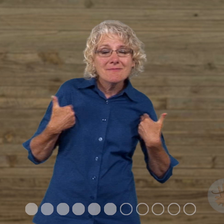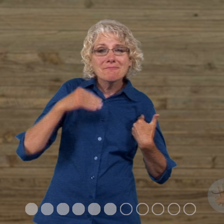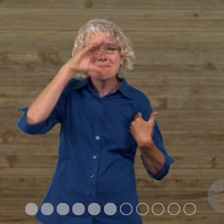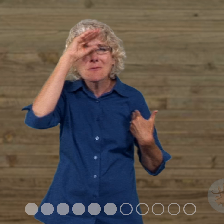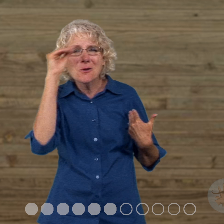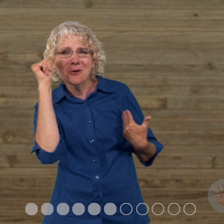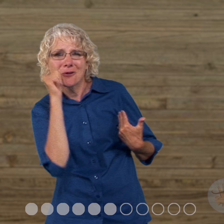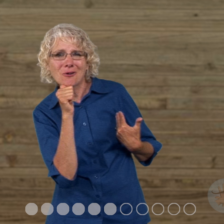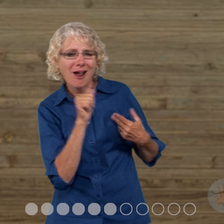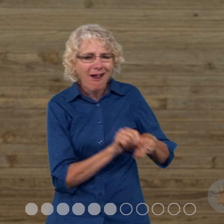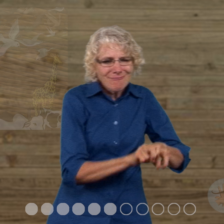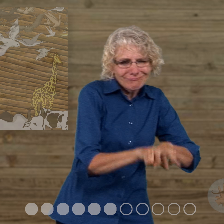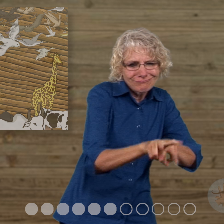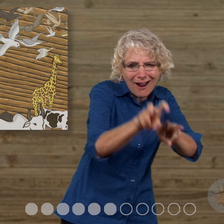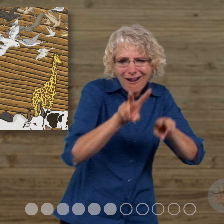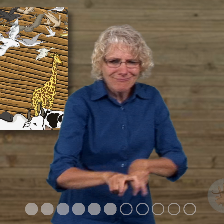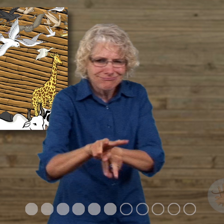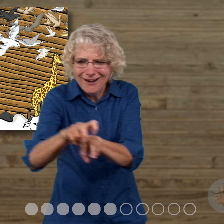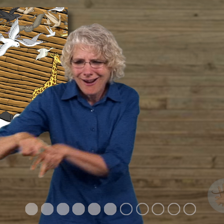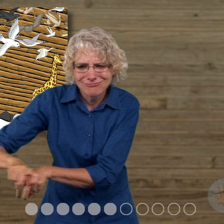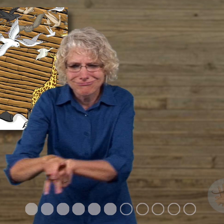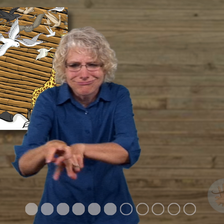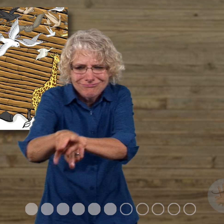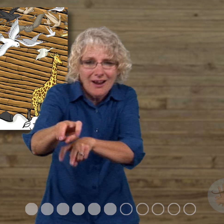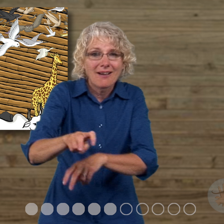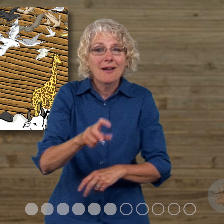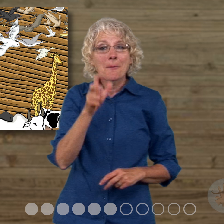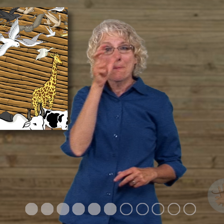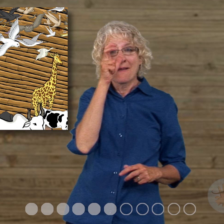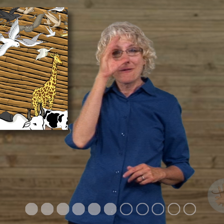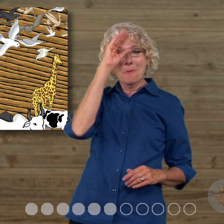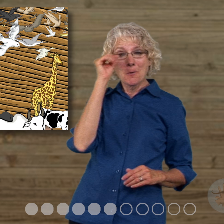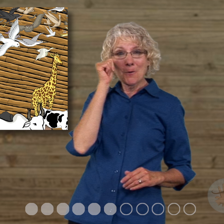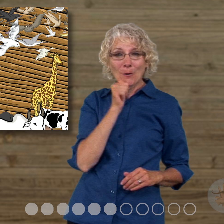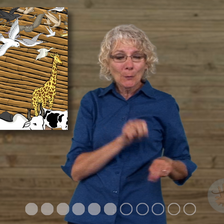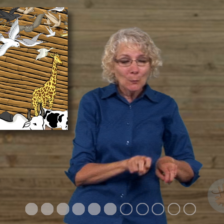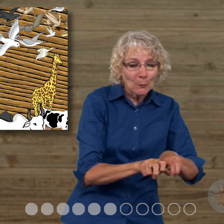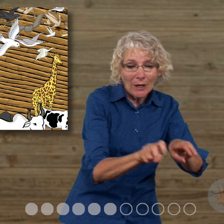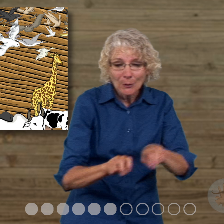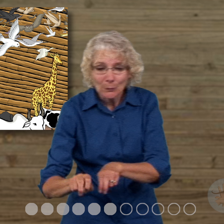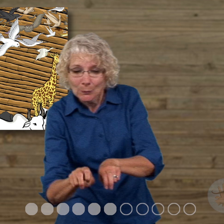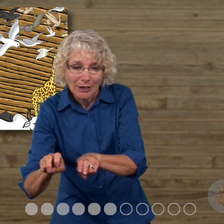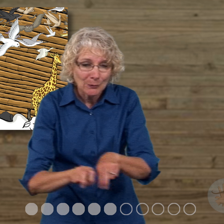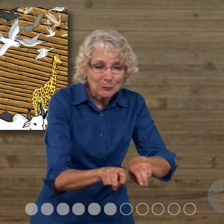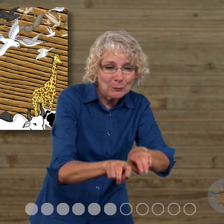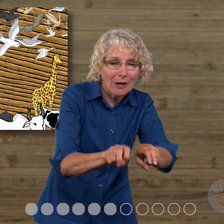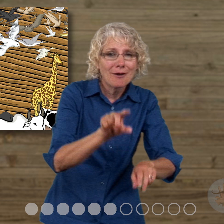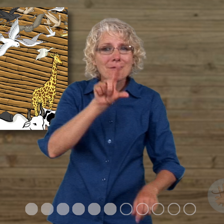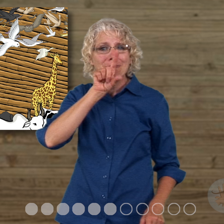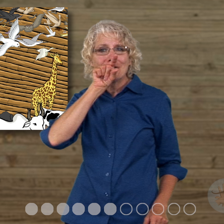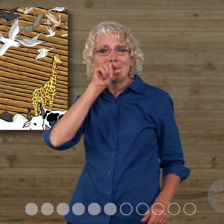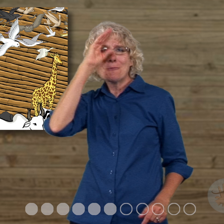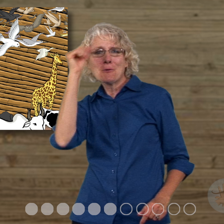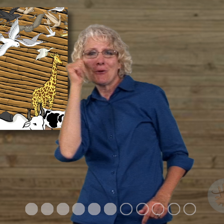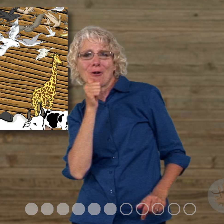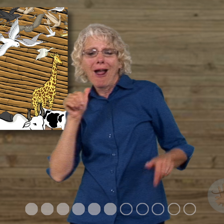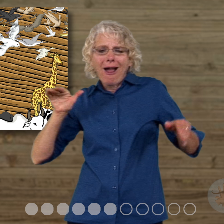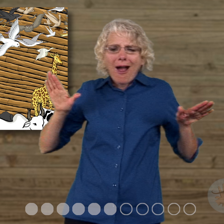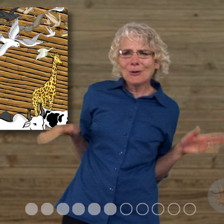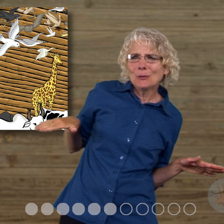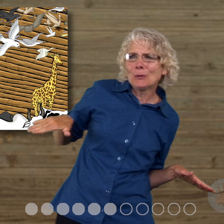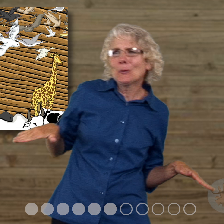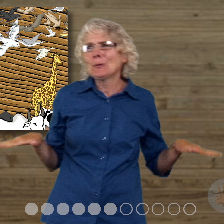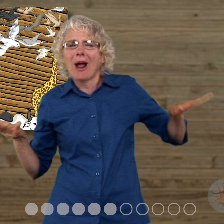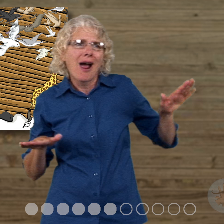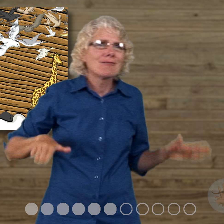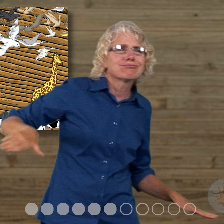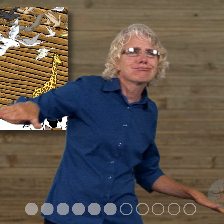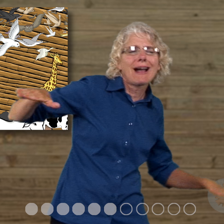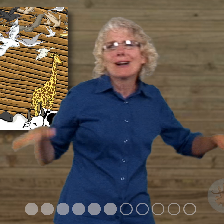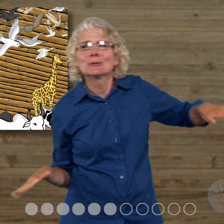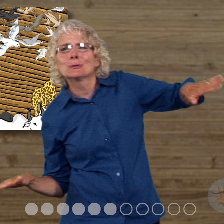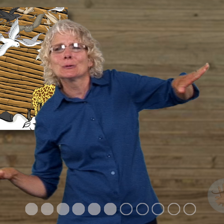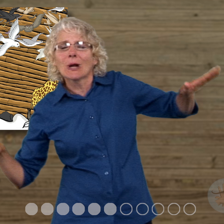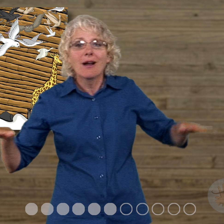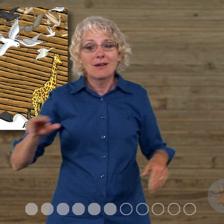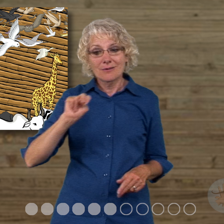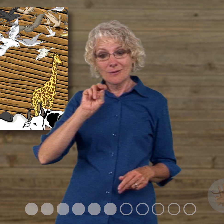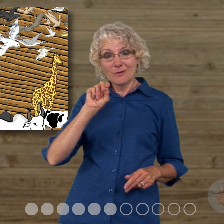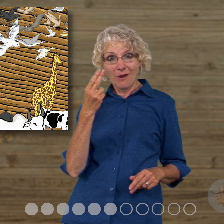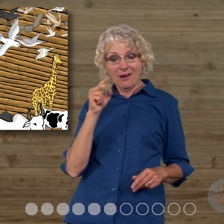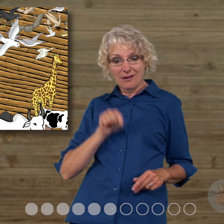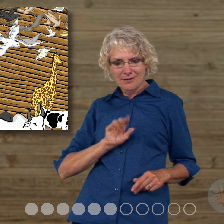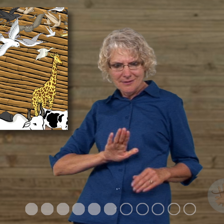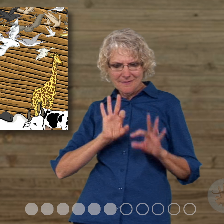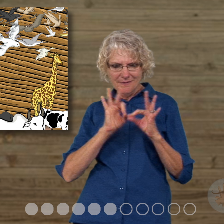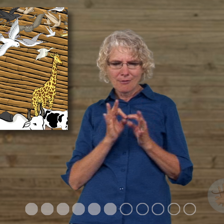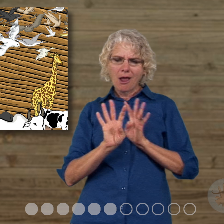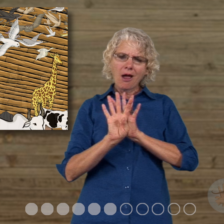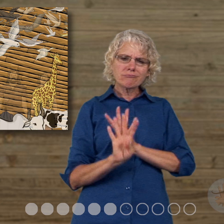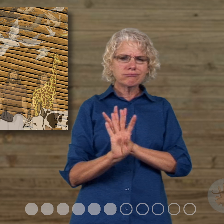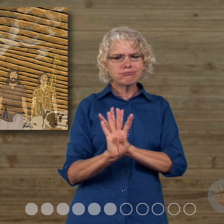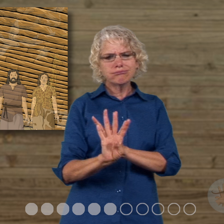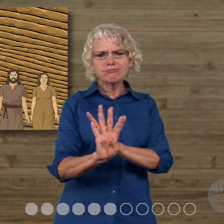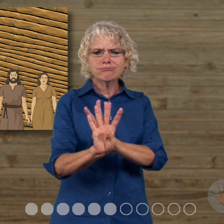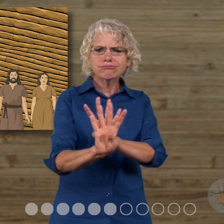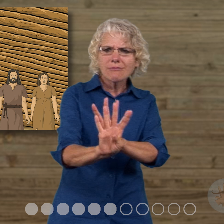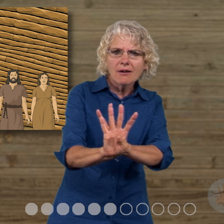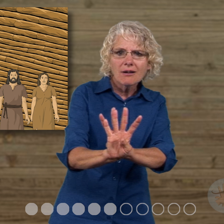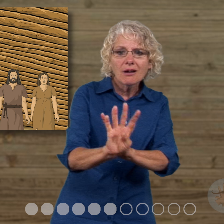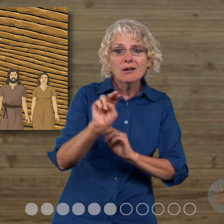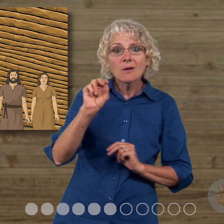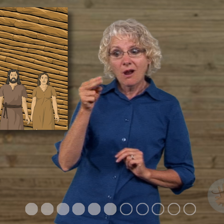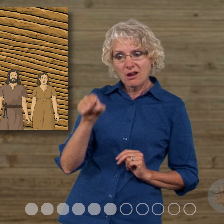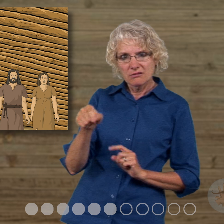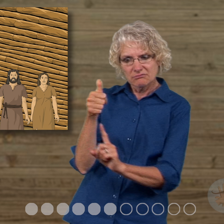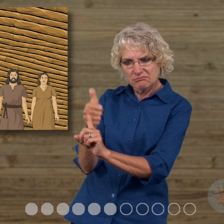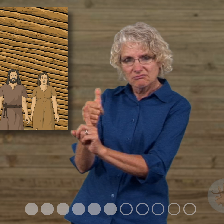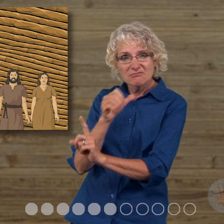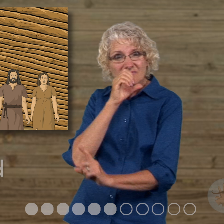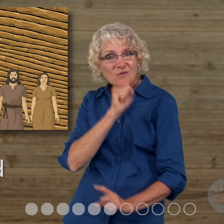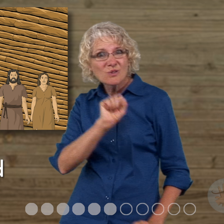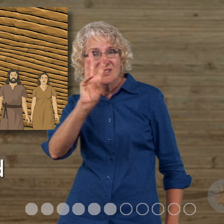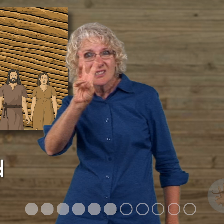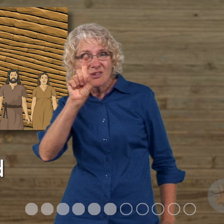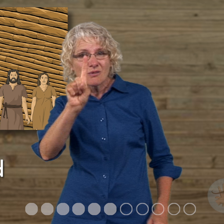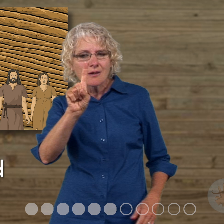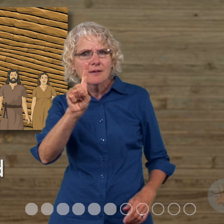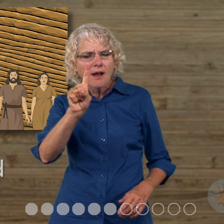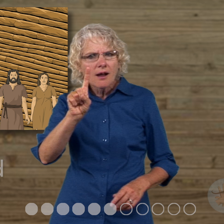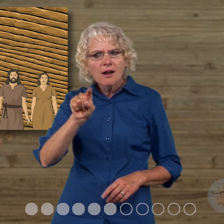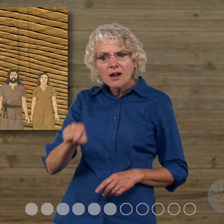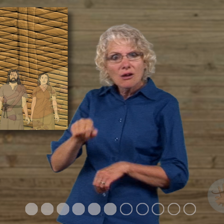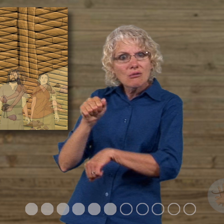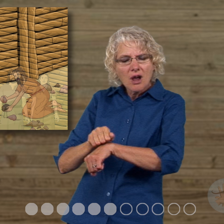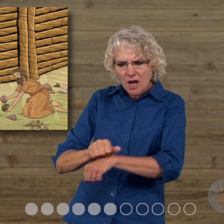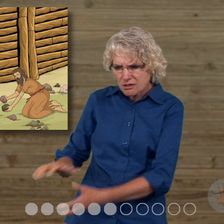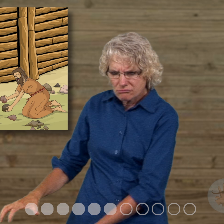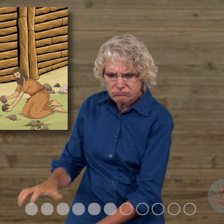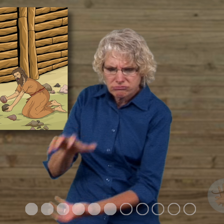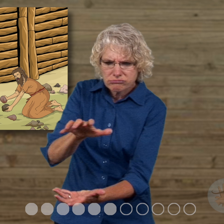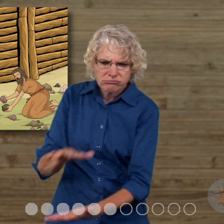Bring out all the living creatures that are with you—birds, livestock, and everything that crawls upon the ground—so that they can spread out over the earth and be fruitful and multiply upon it.” So Noah came out, along with his sons and his wife and his sons’ wives. Every living creature, every creeping thing, and every bird—everything that moves upon the earth—came out of the ark, kind by kind.